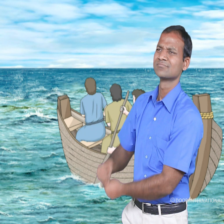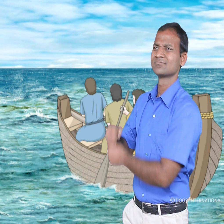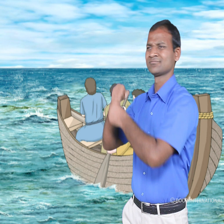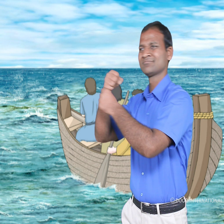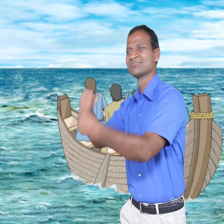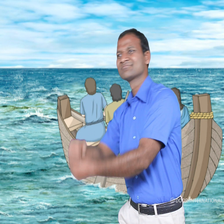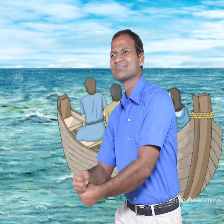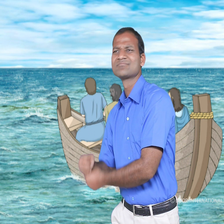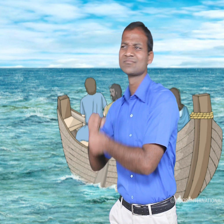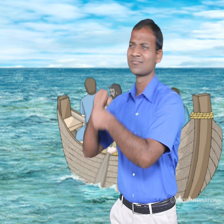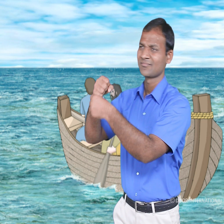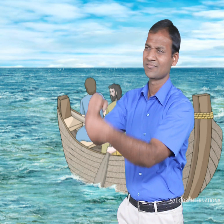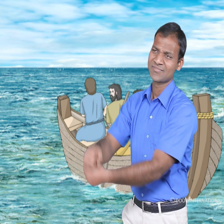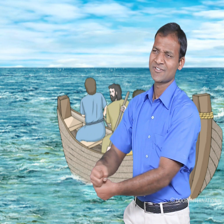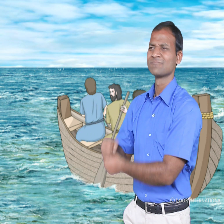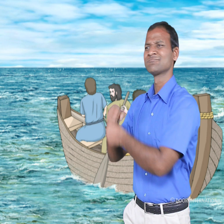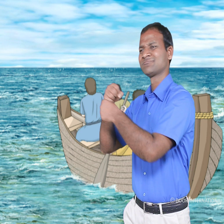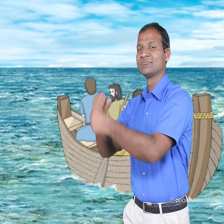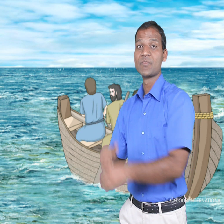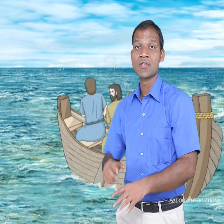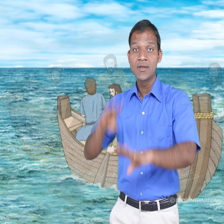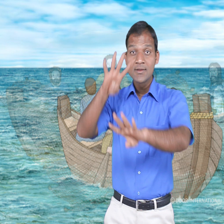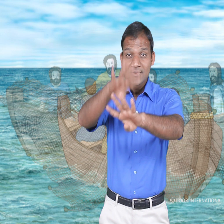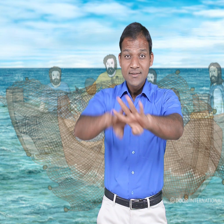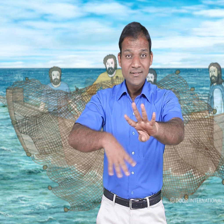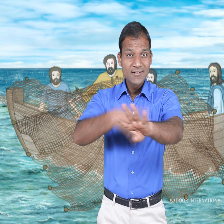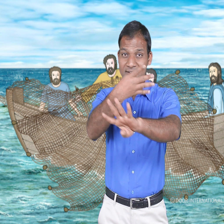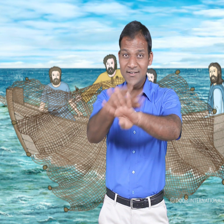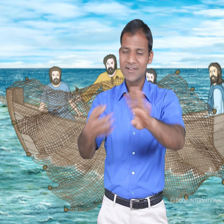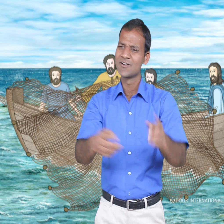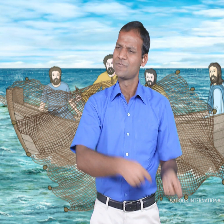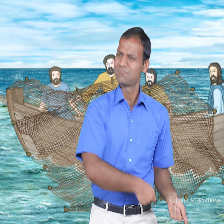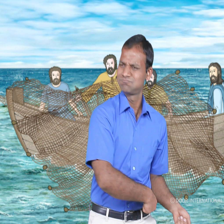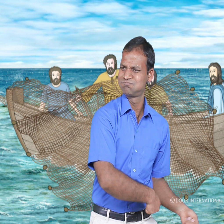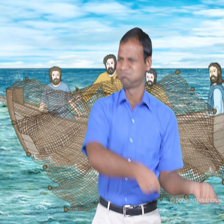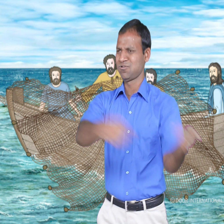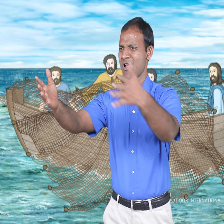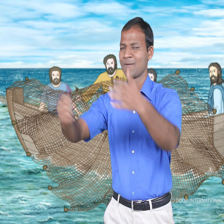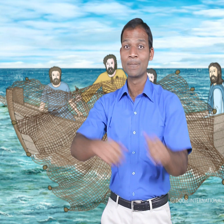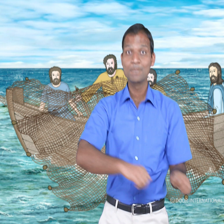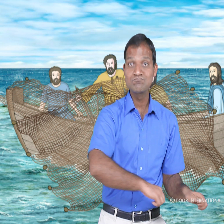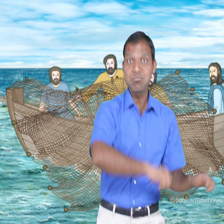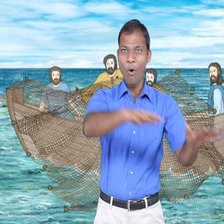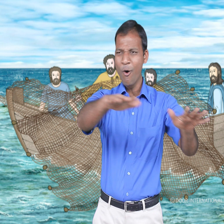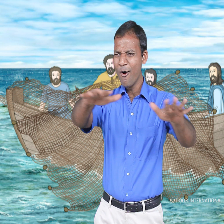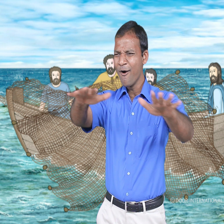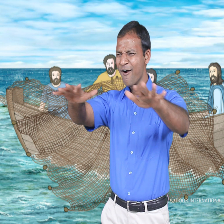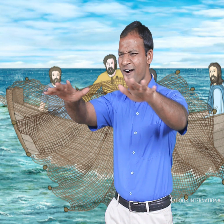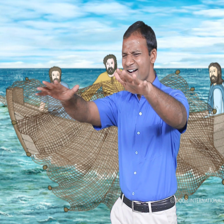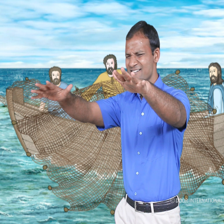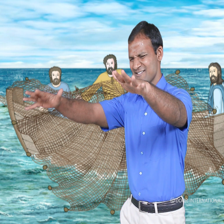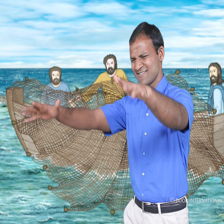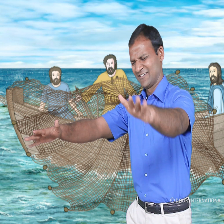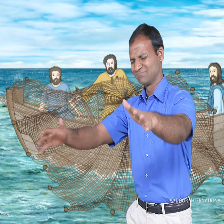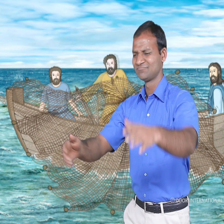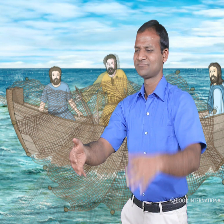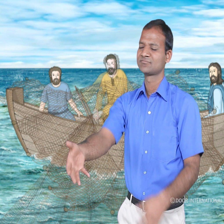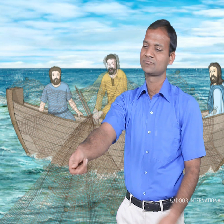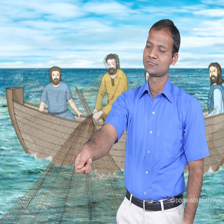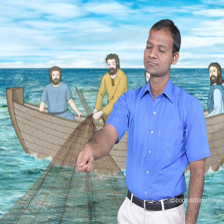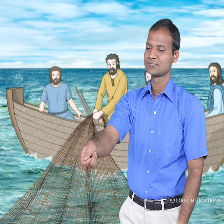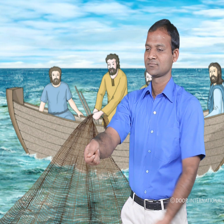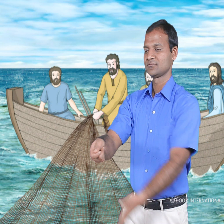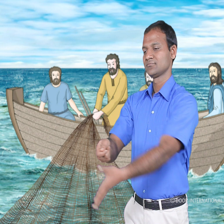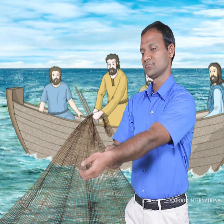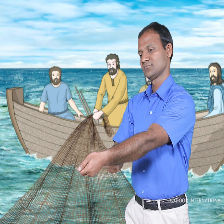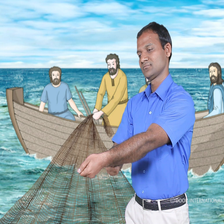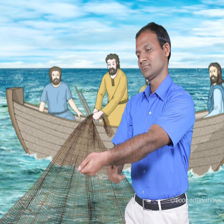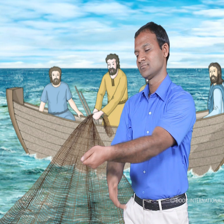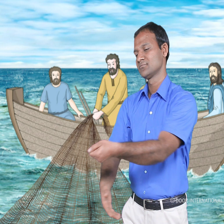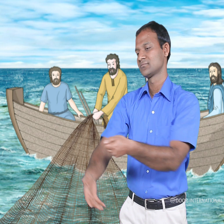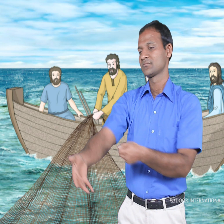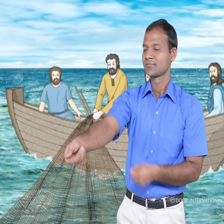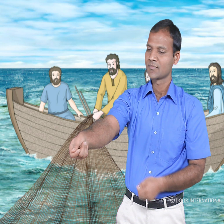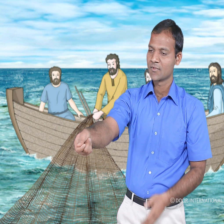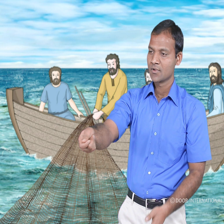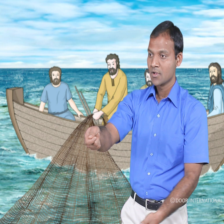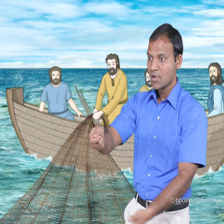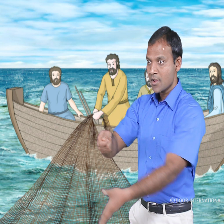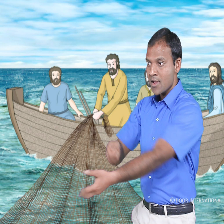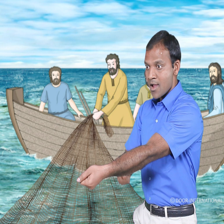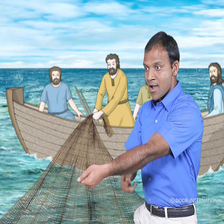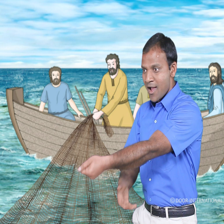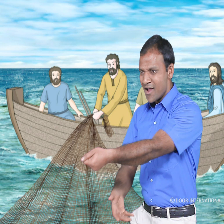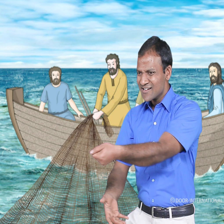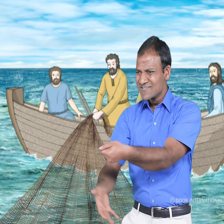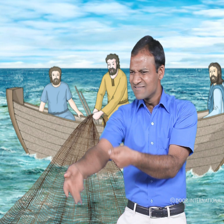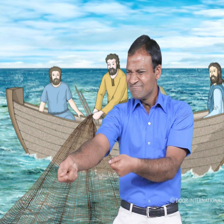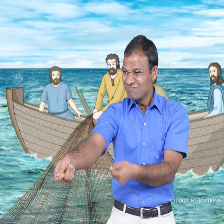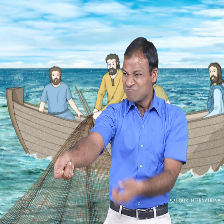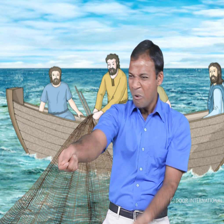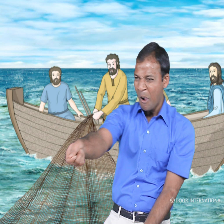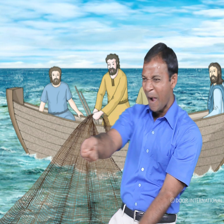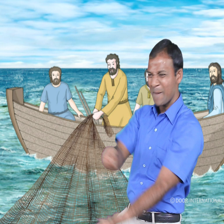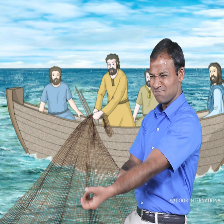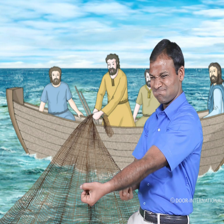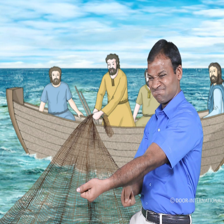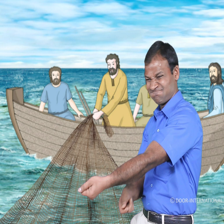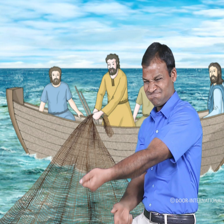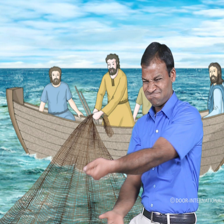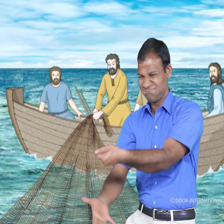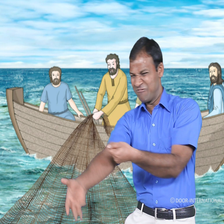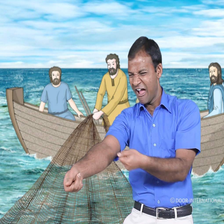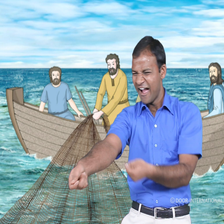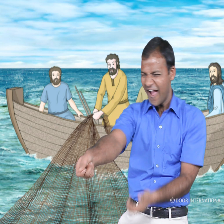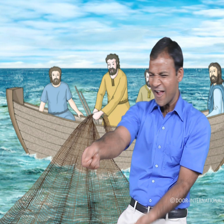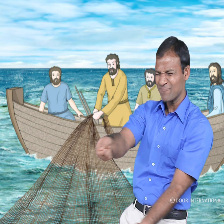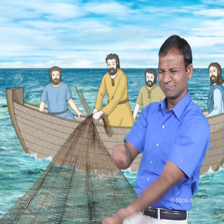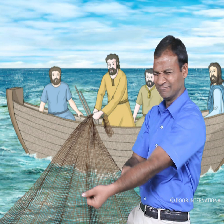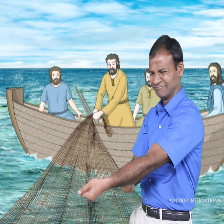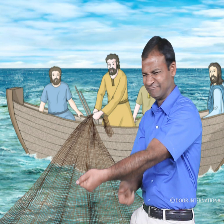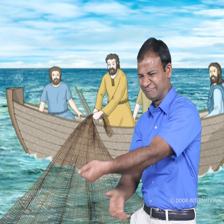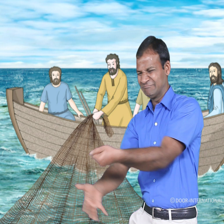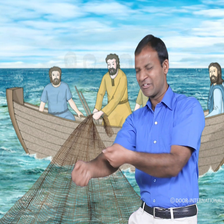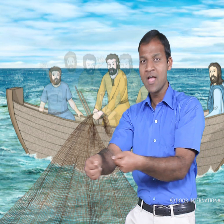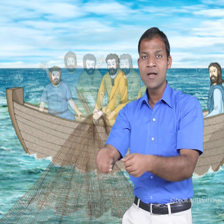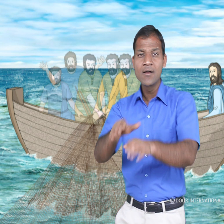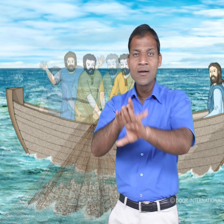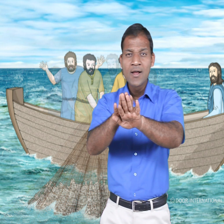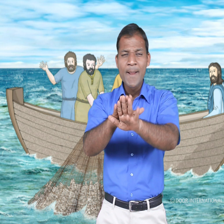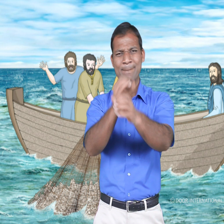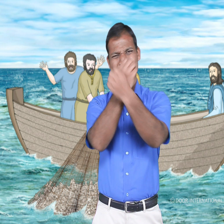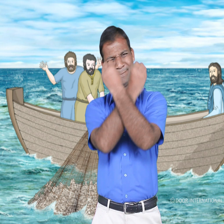But because You say so, I will let down the nets.”